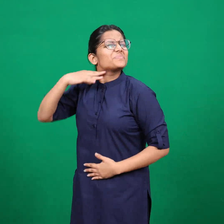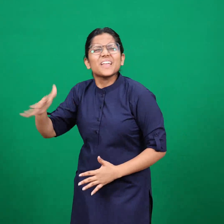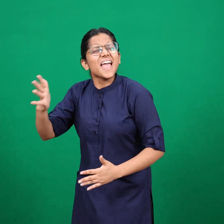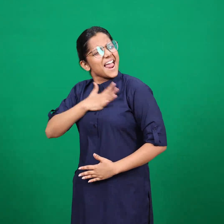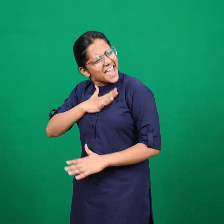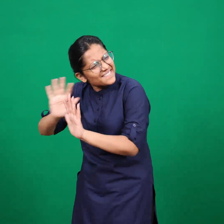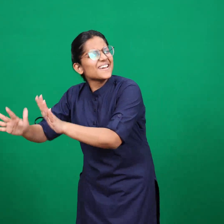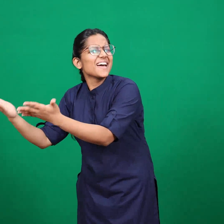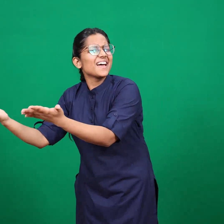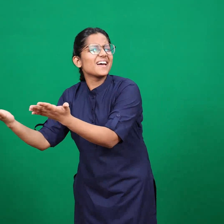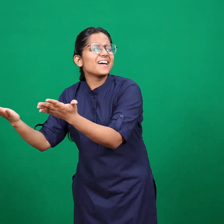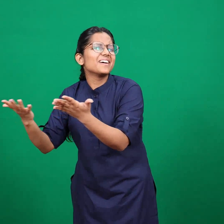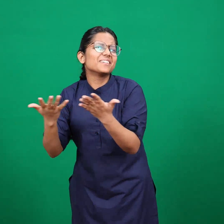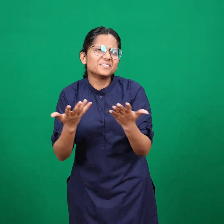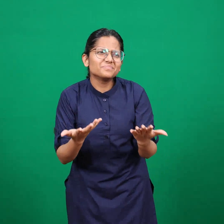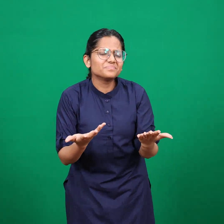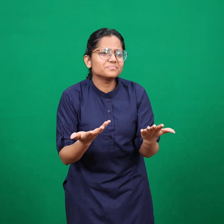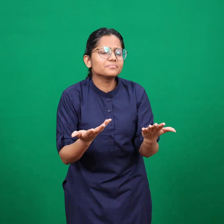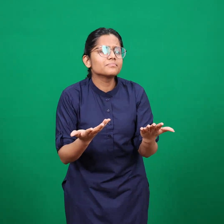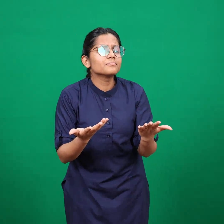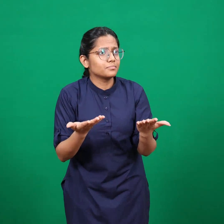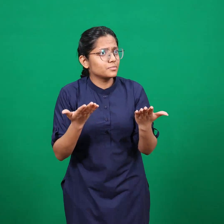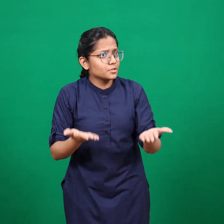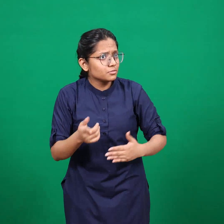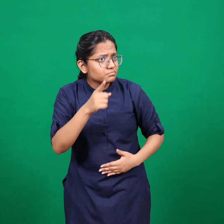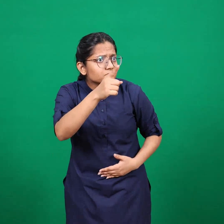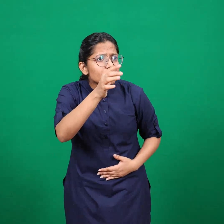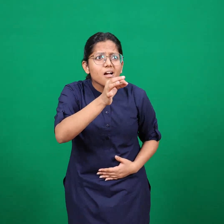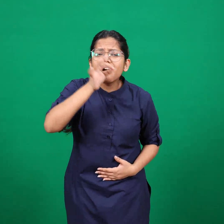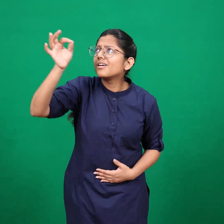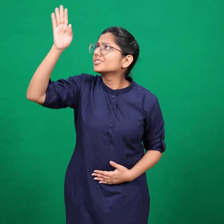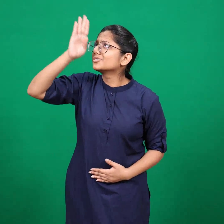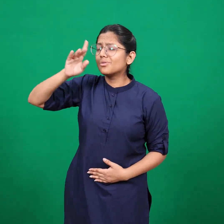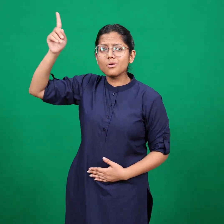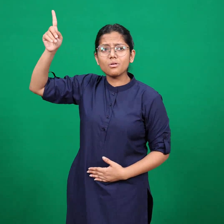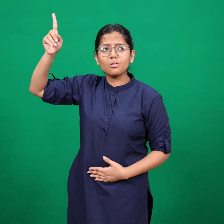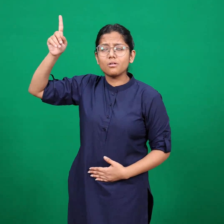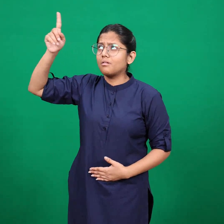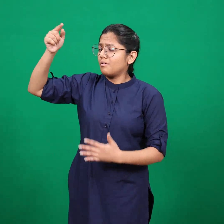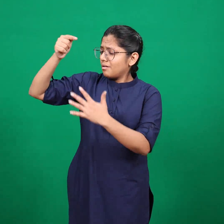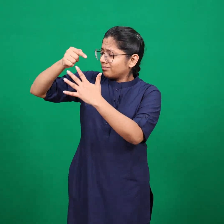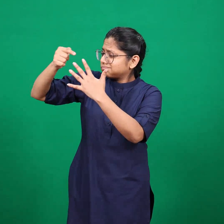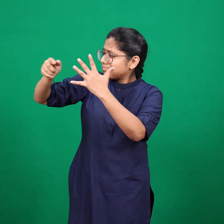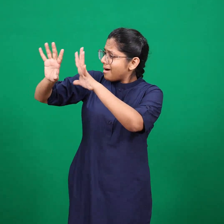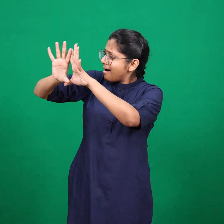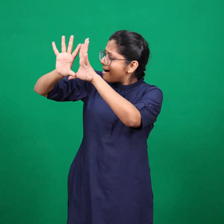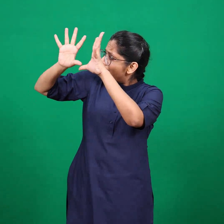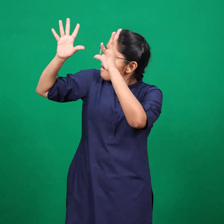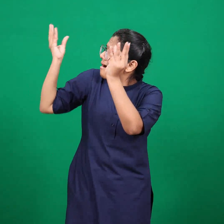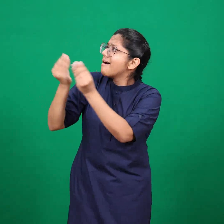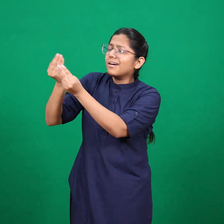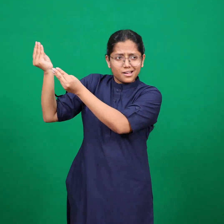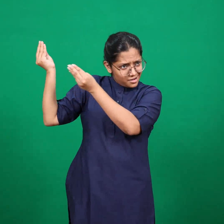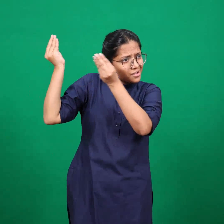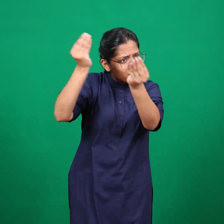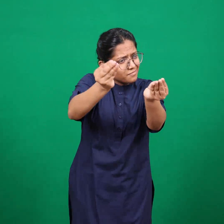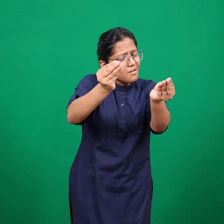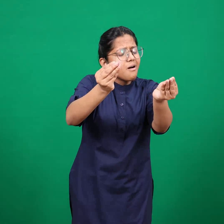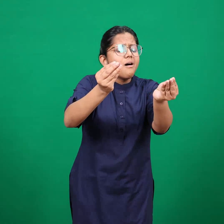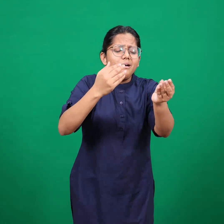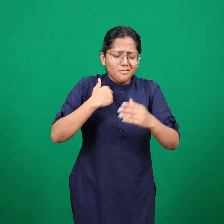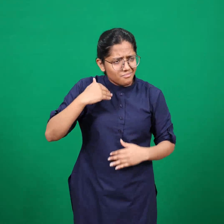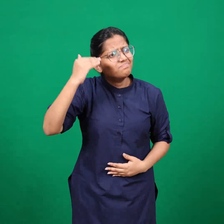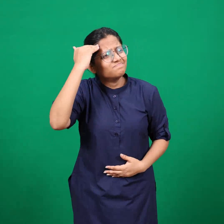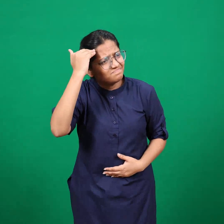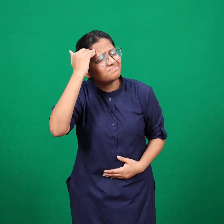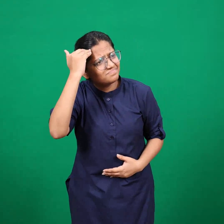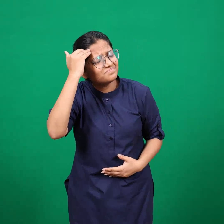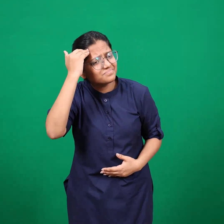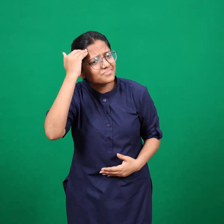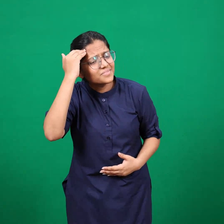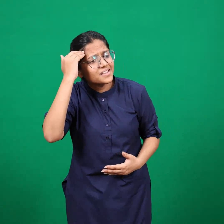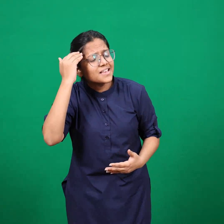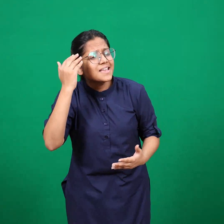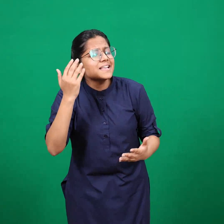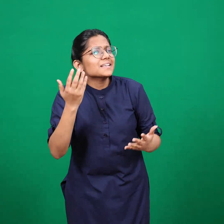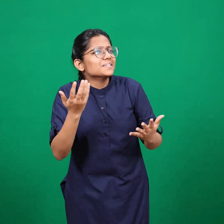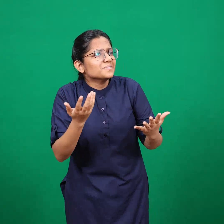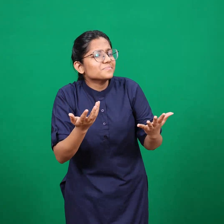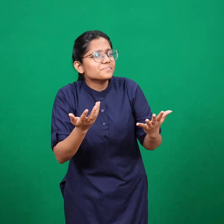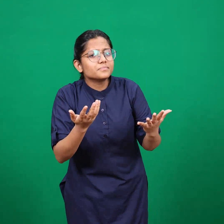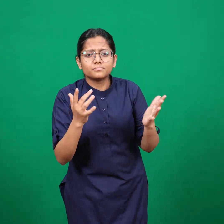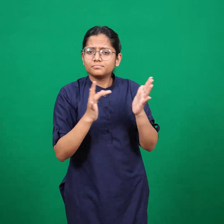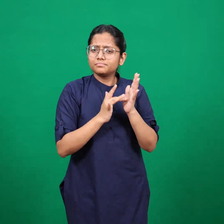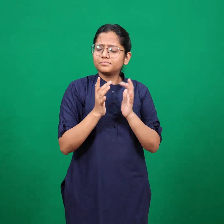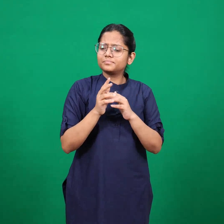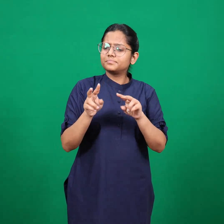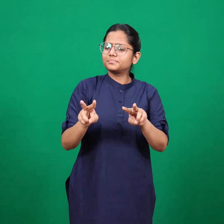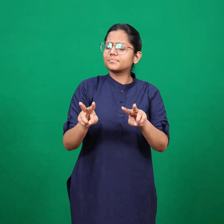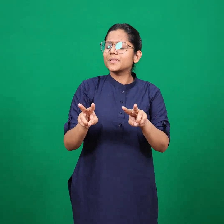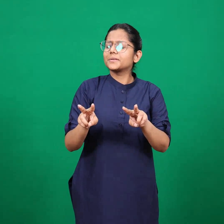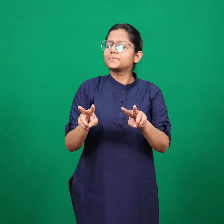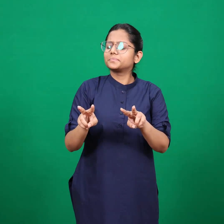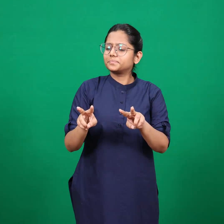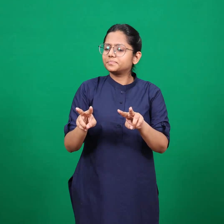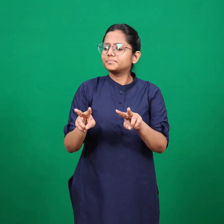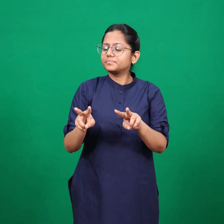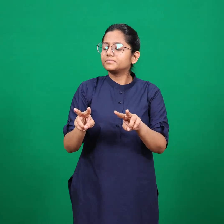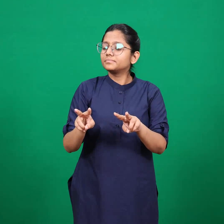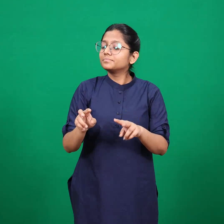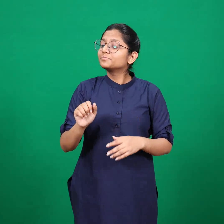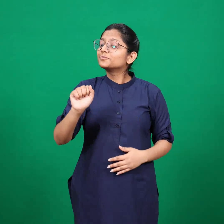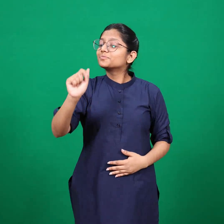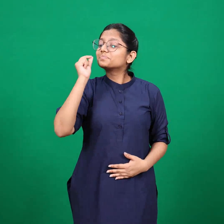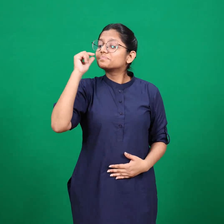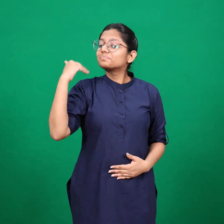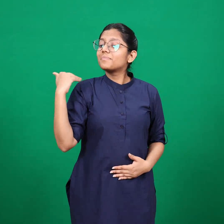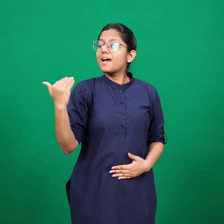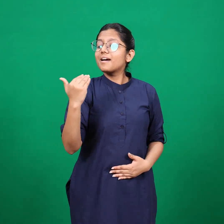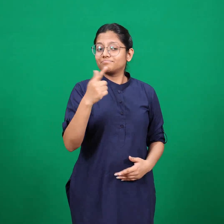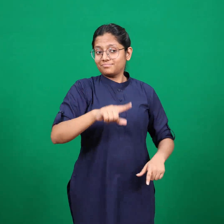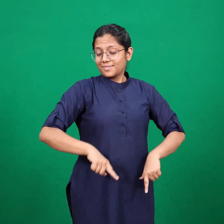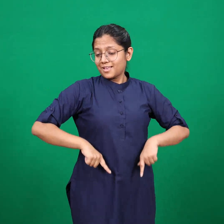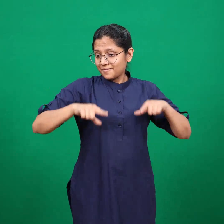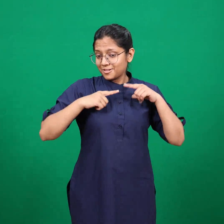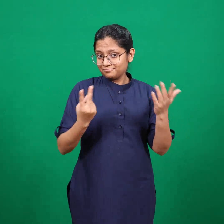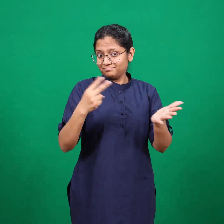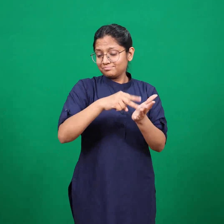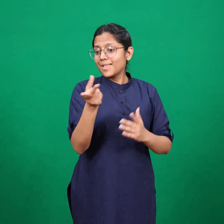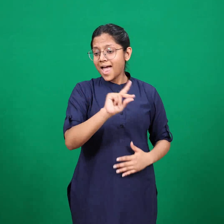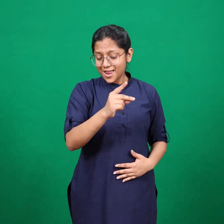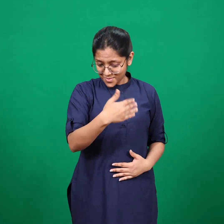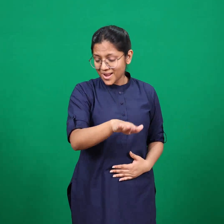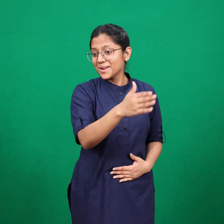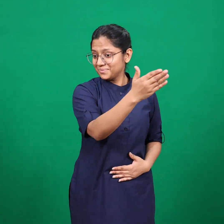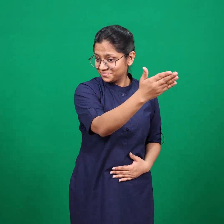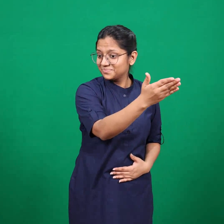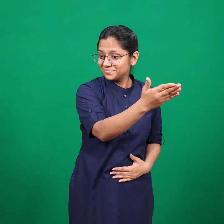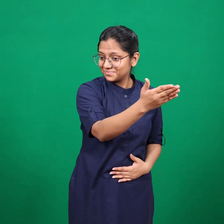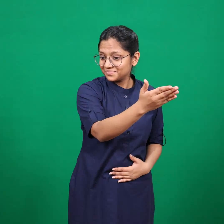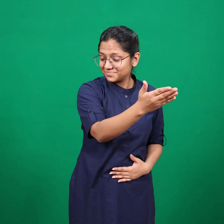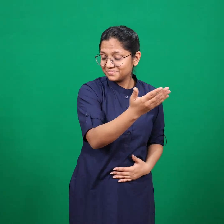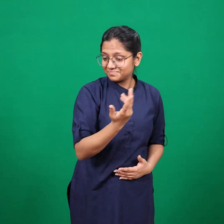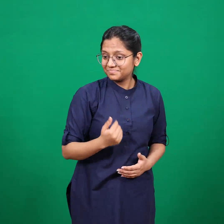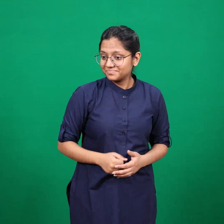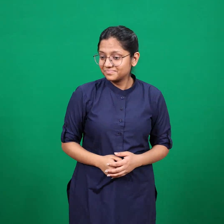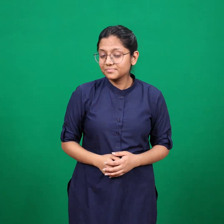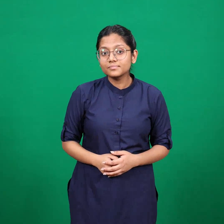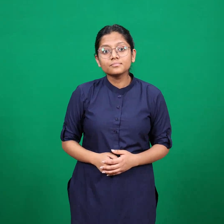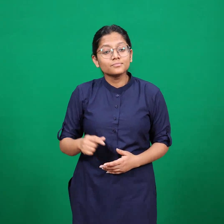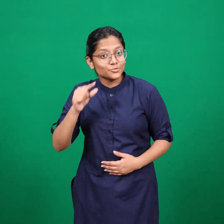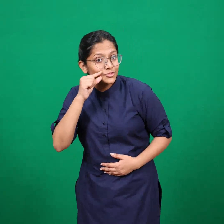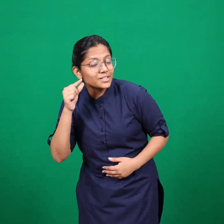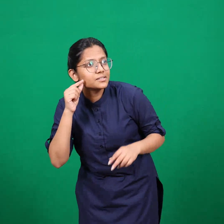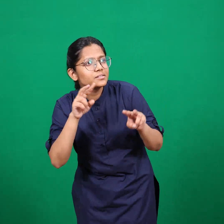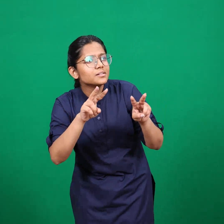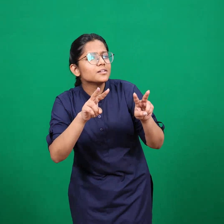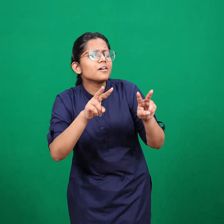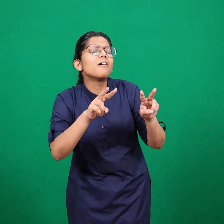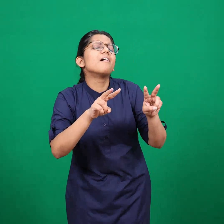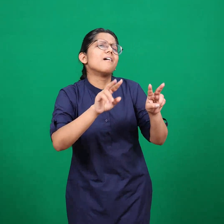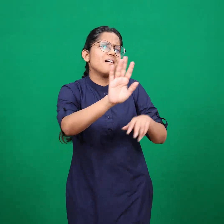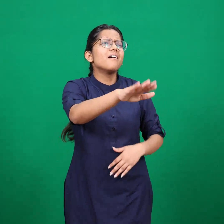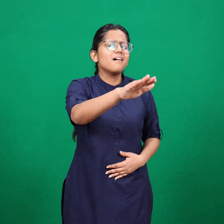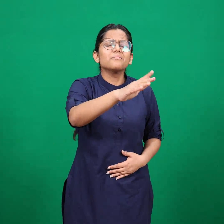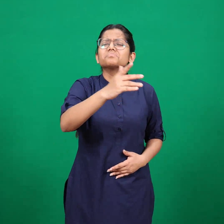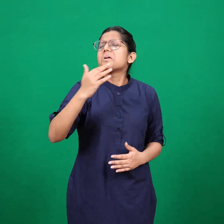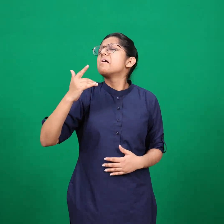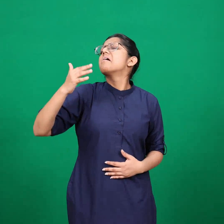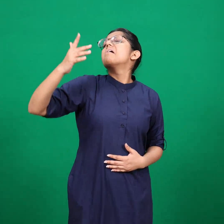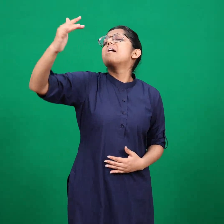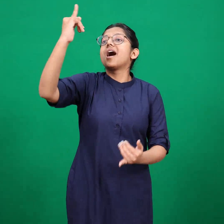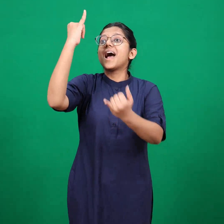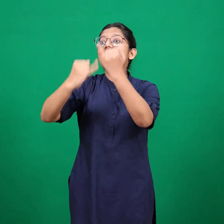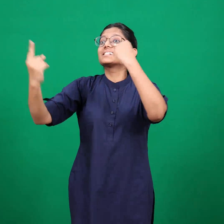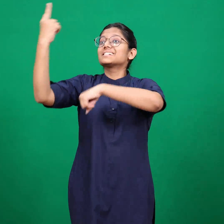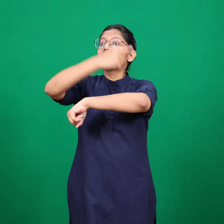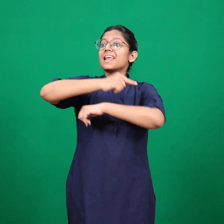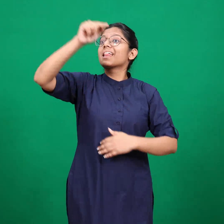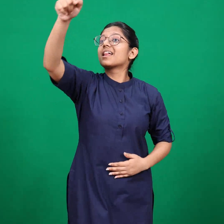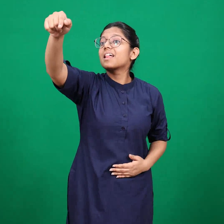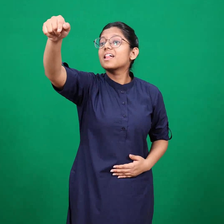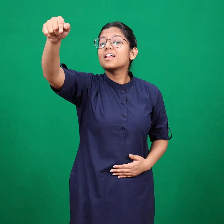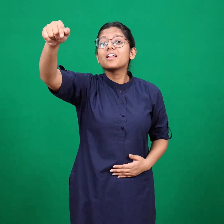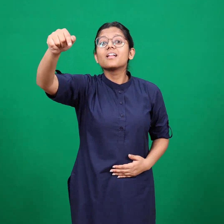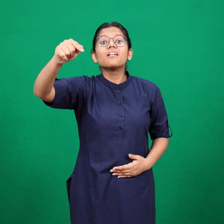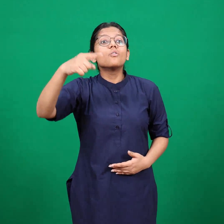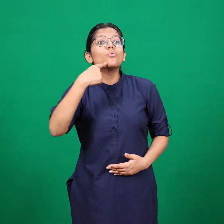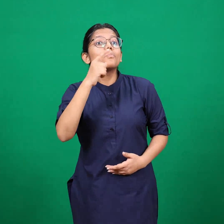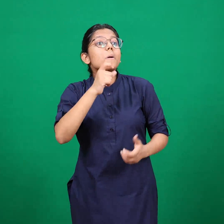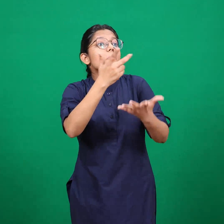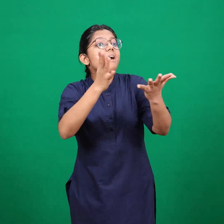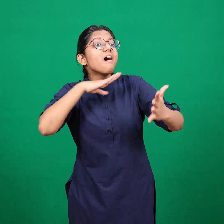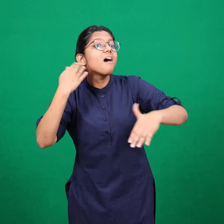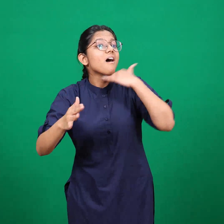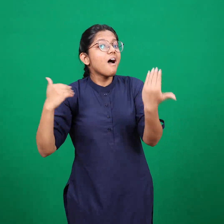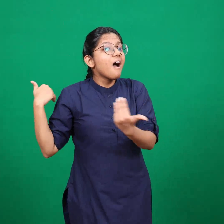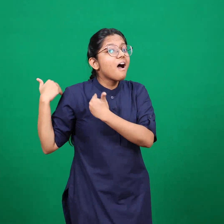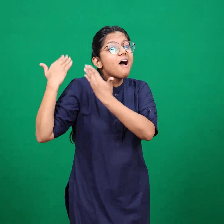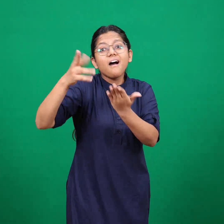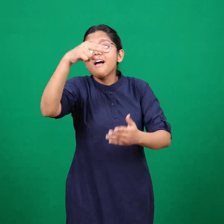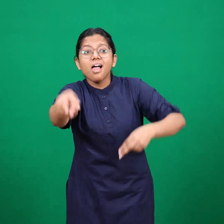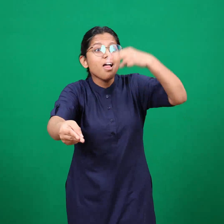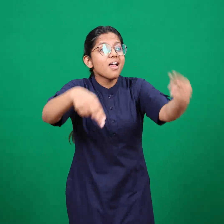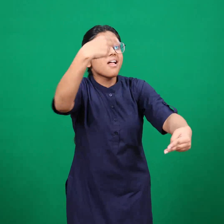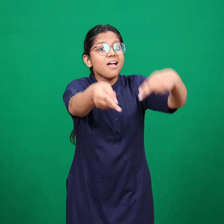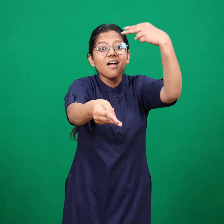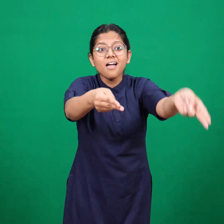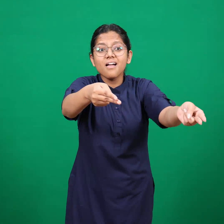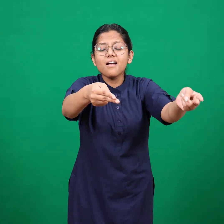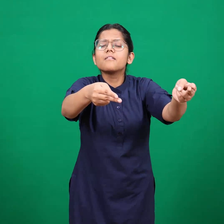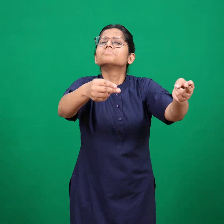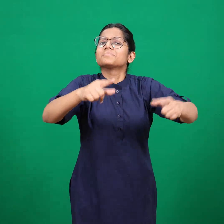Martha said to Jesus, "Lord, if You had been here, my brother would not have died. But even now I know that God will give You whatever You ask of Him."